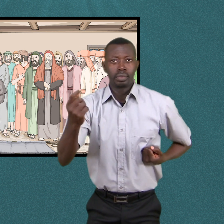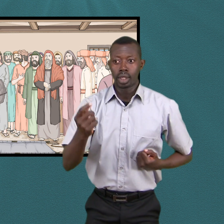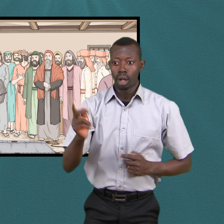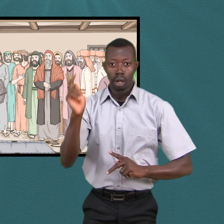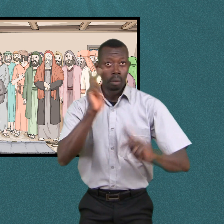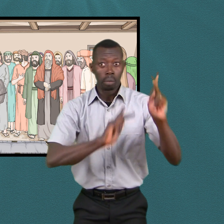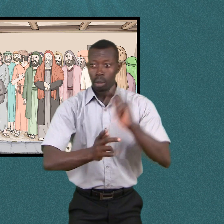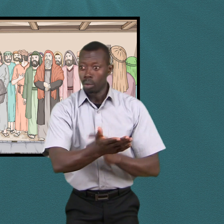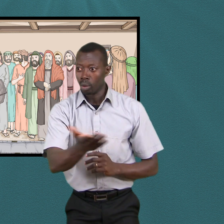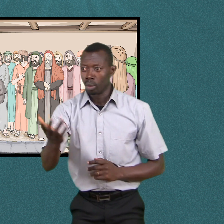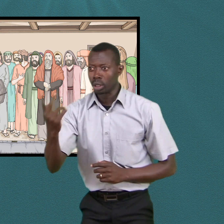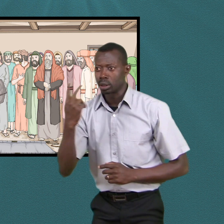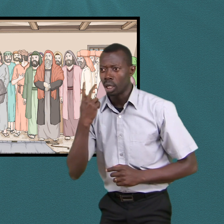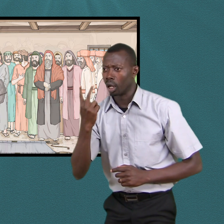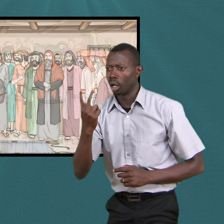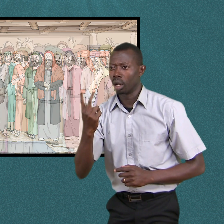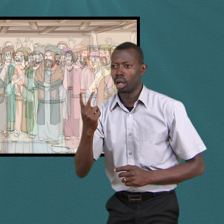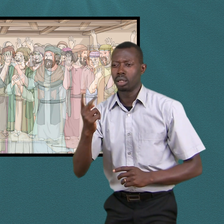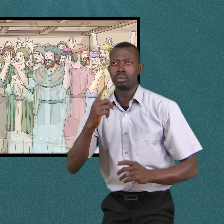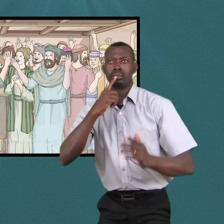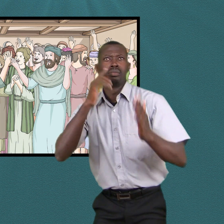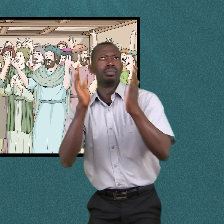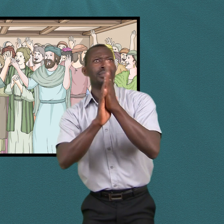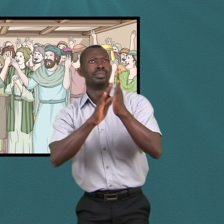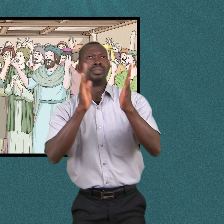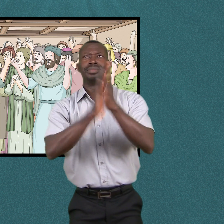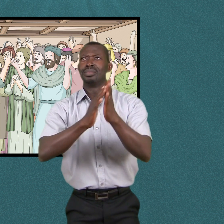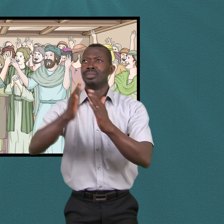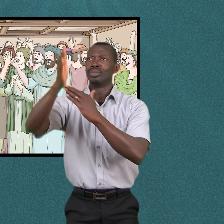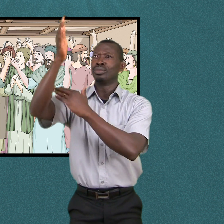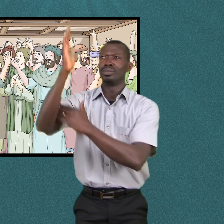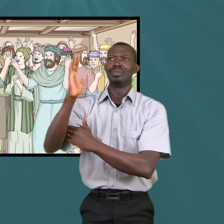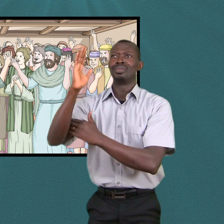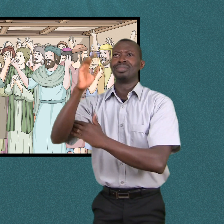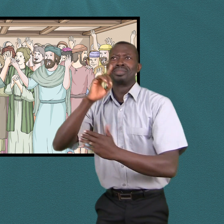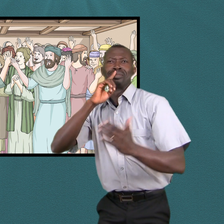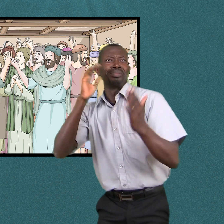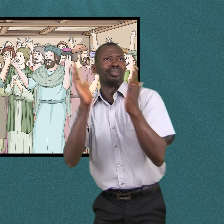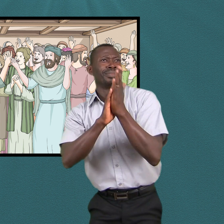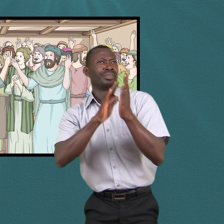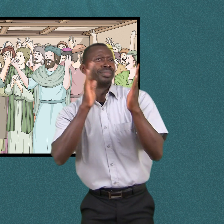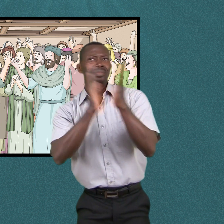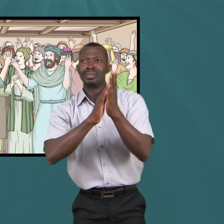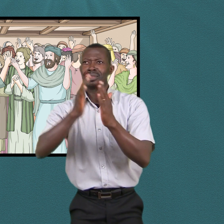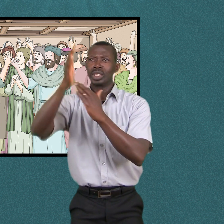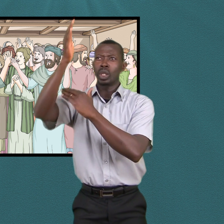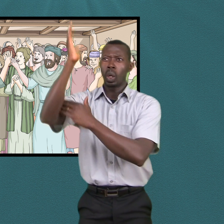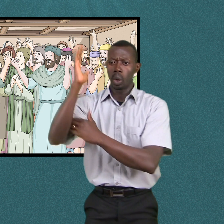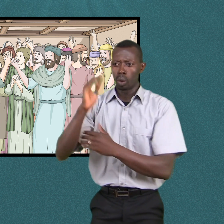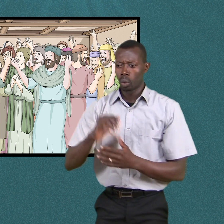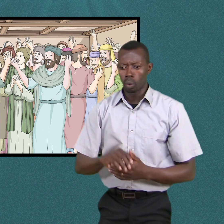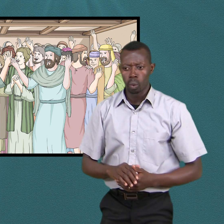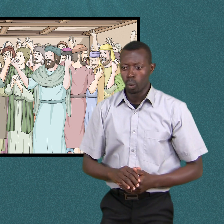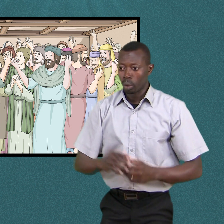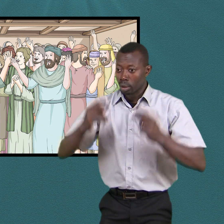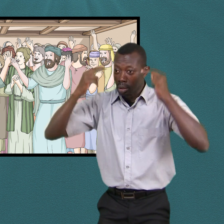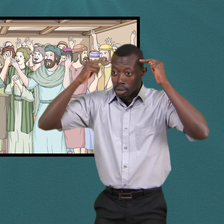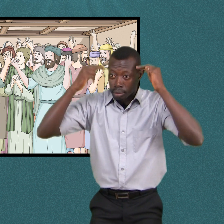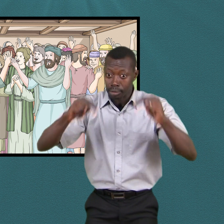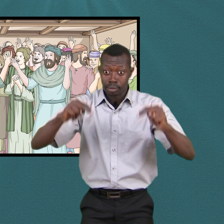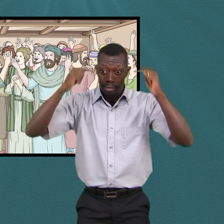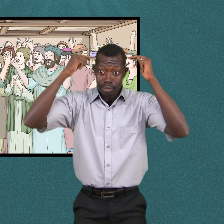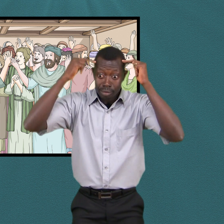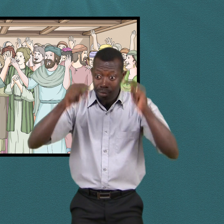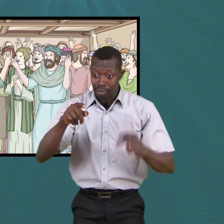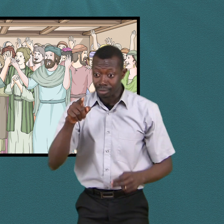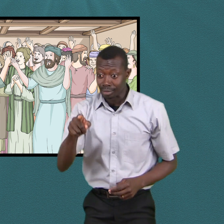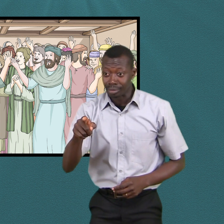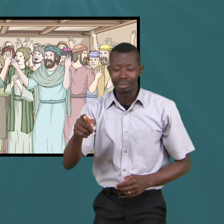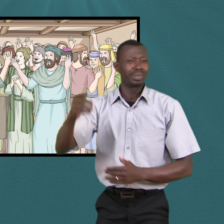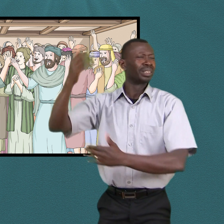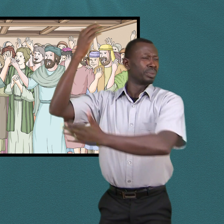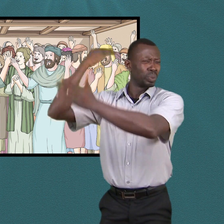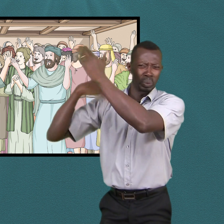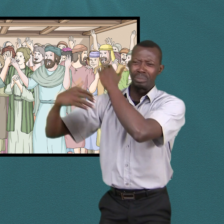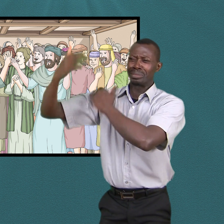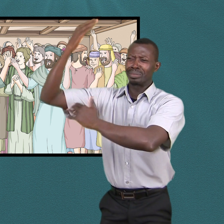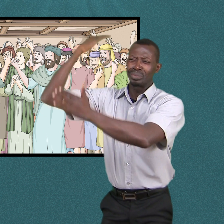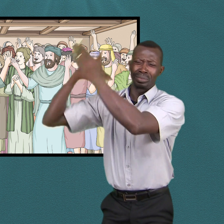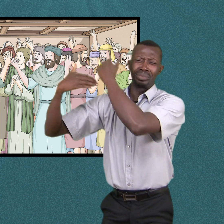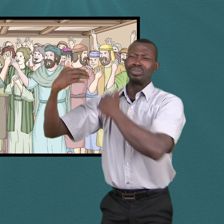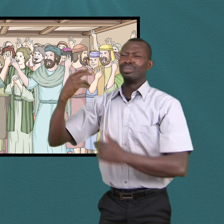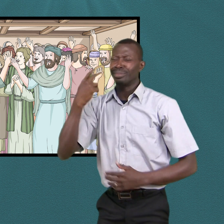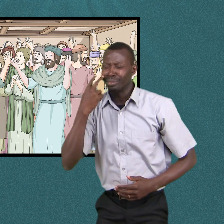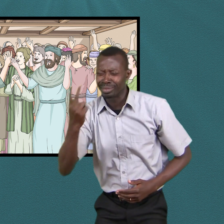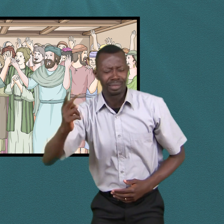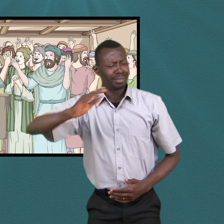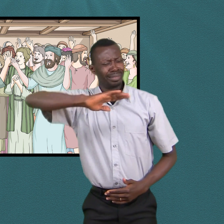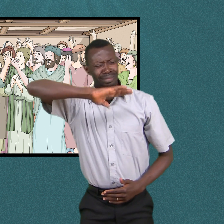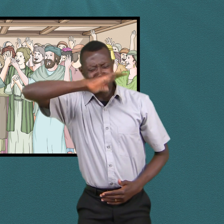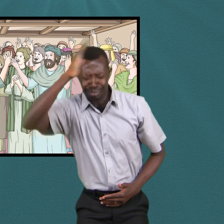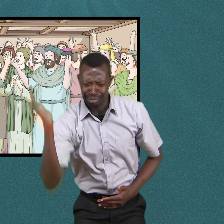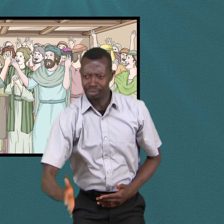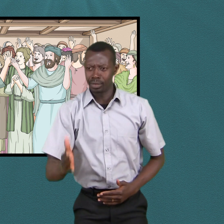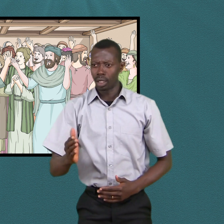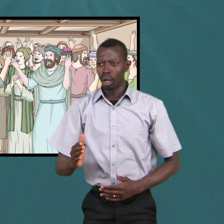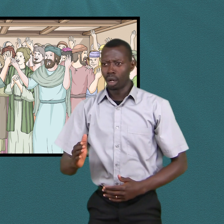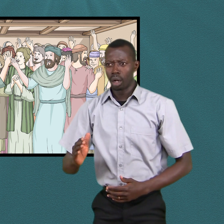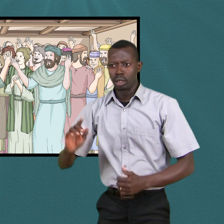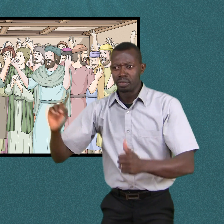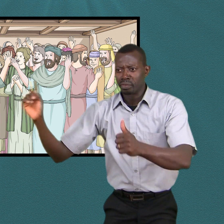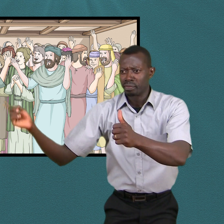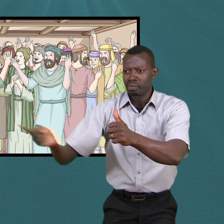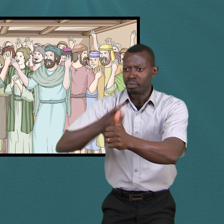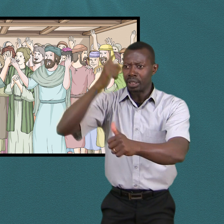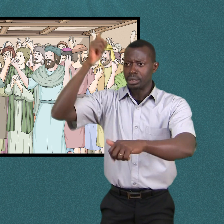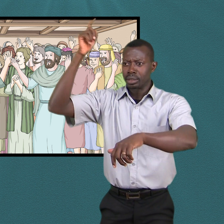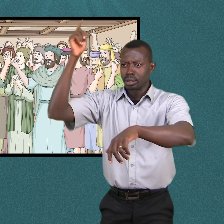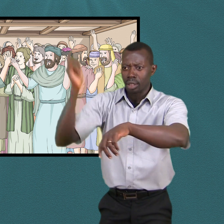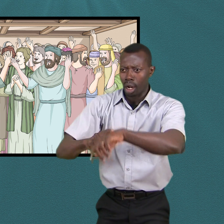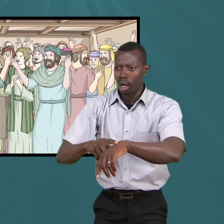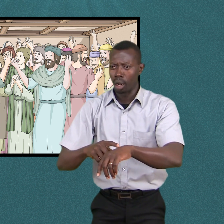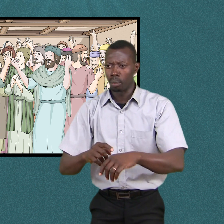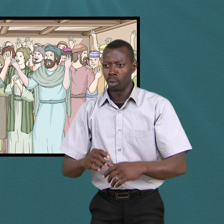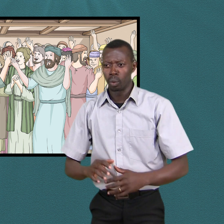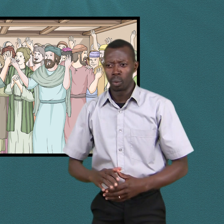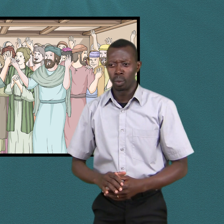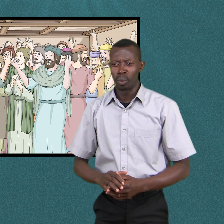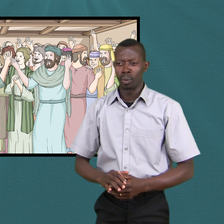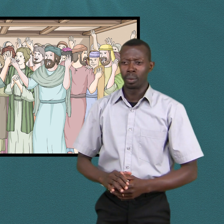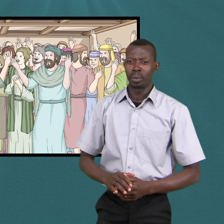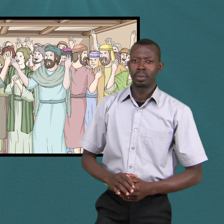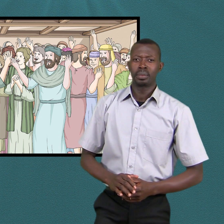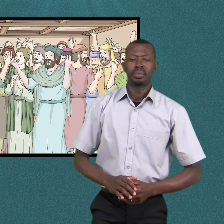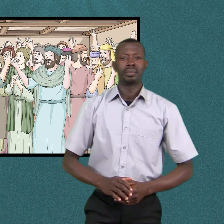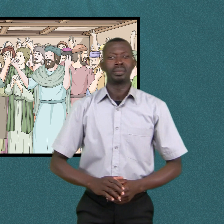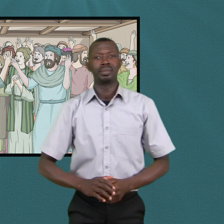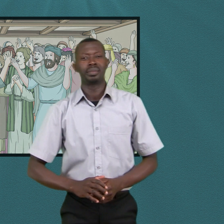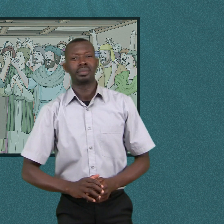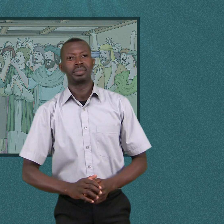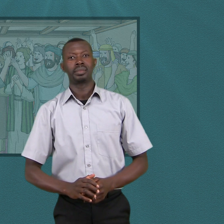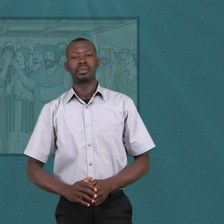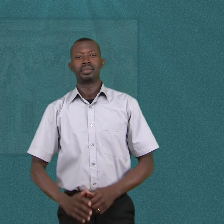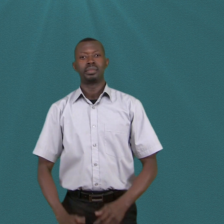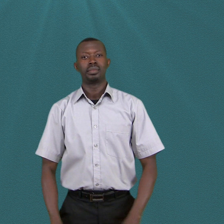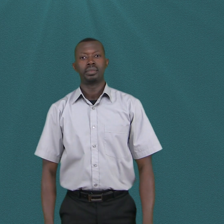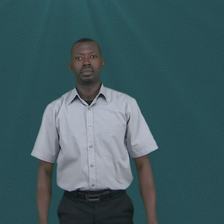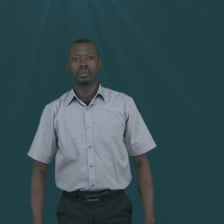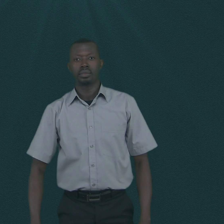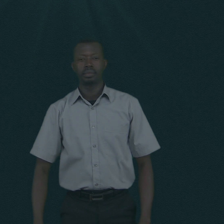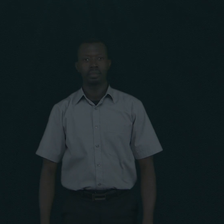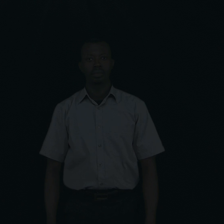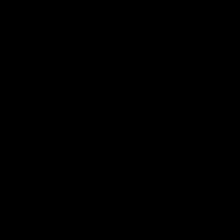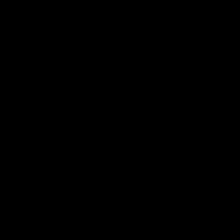As a result, they were all astounded and glorified God, saying, “We have never seen anything like this!”